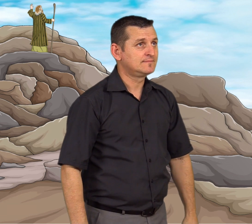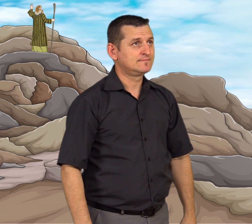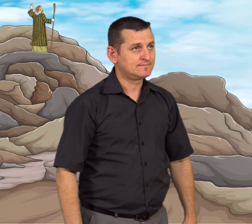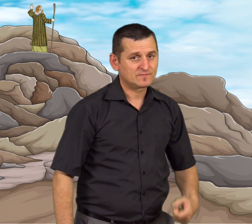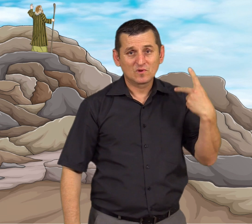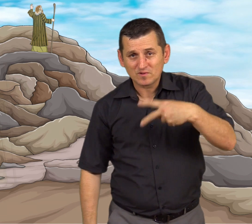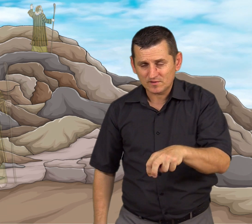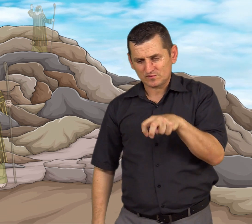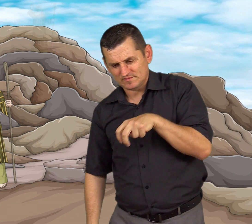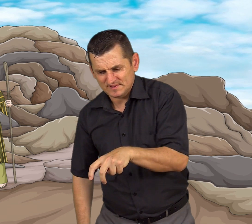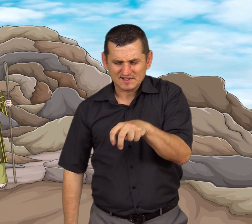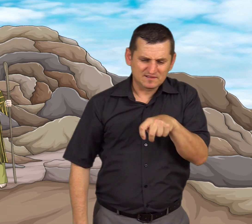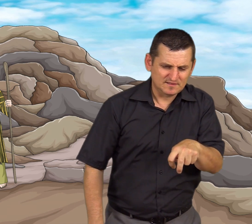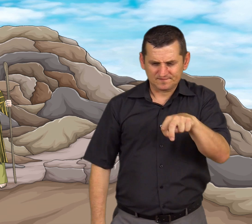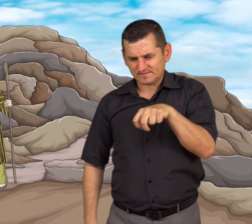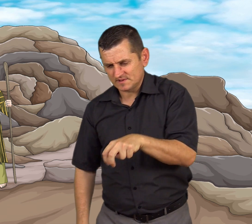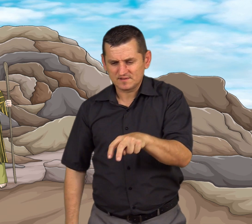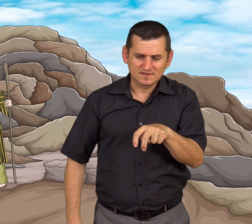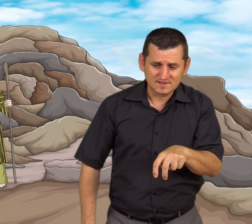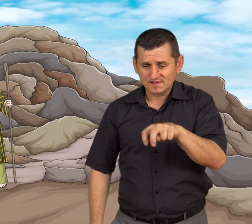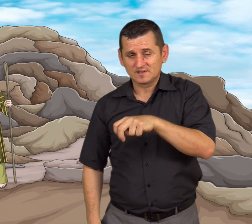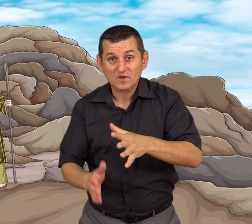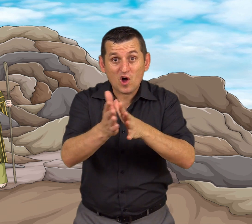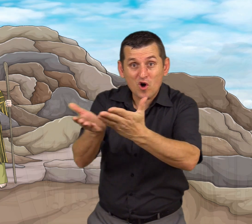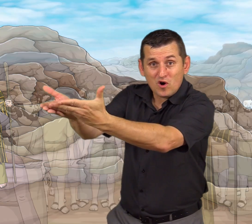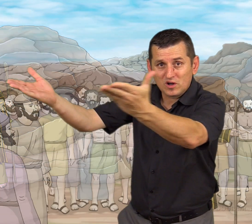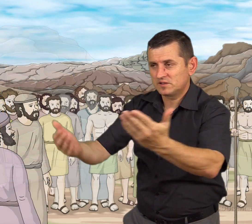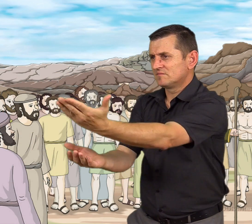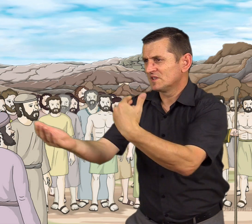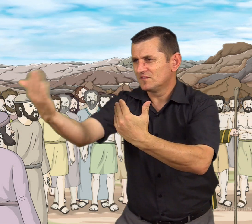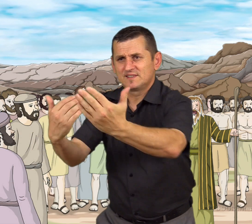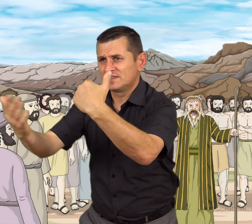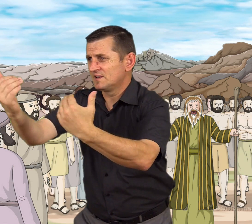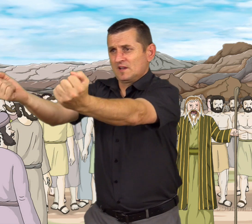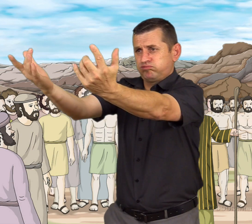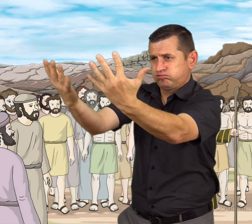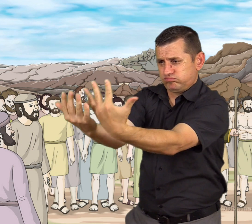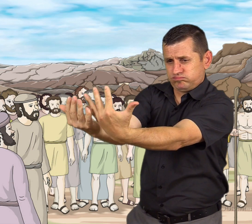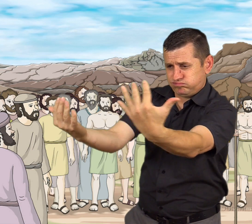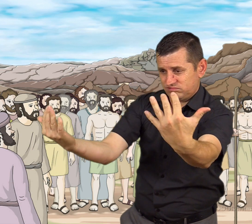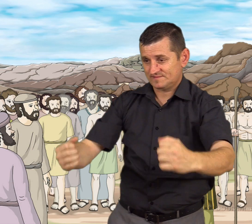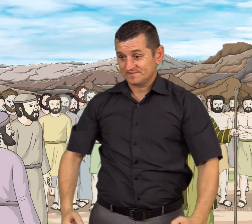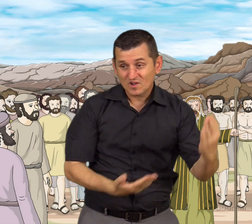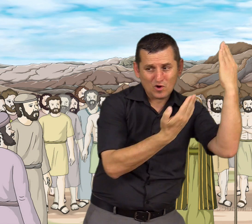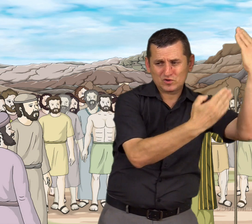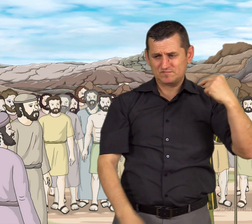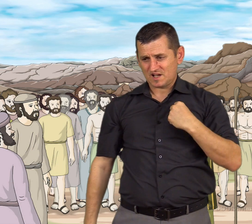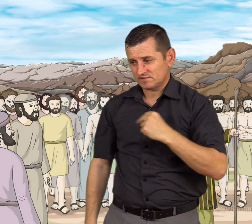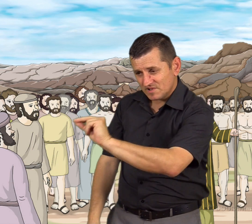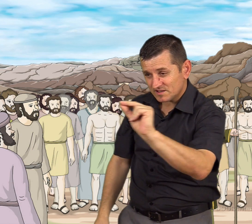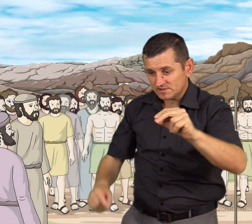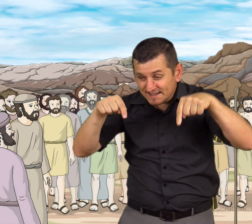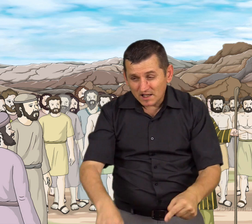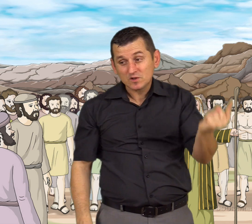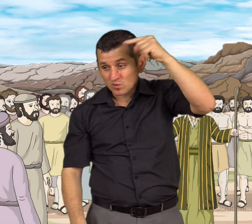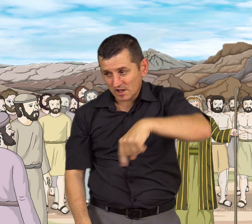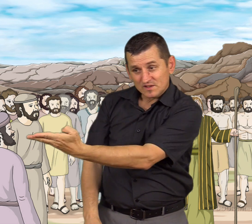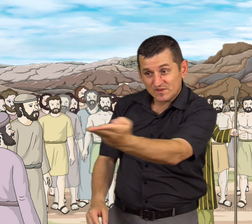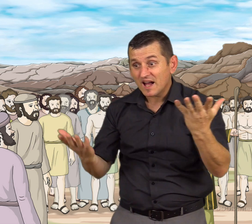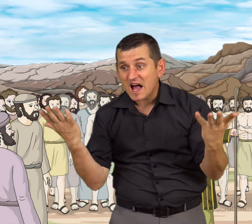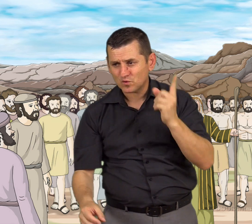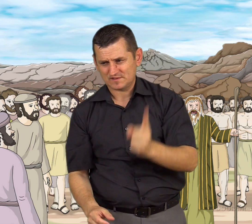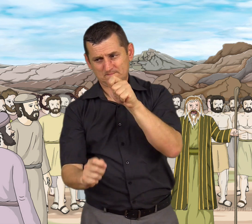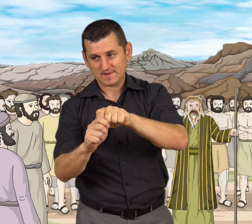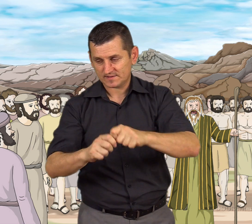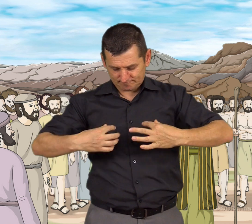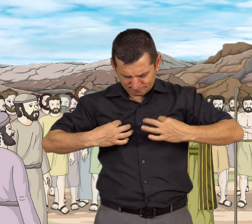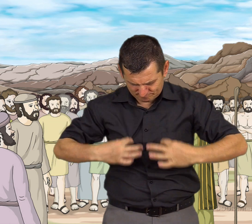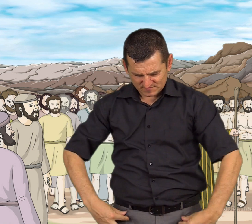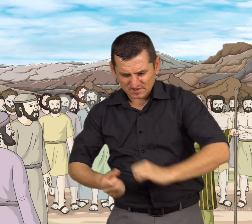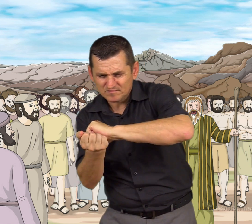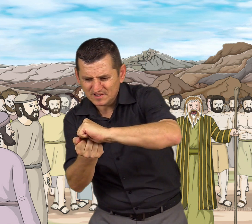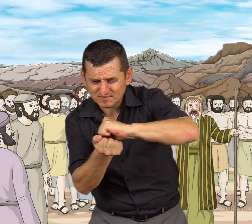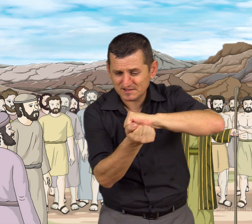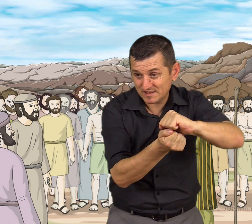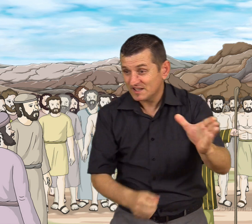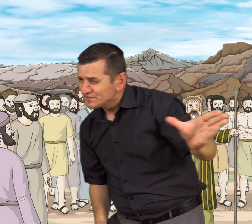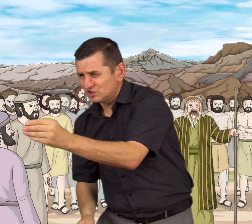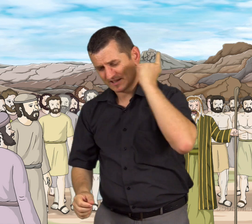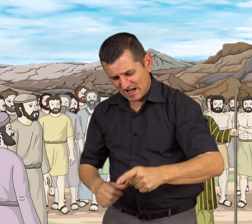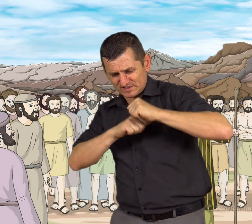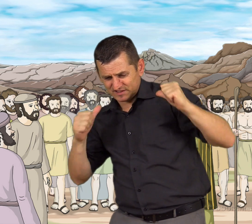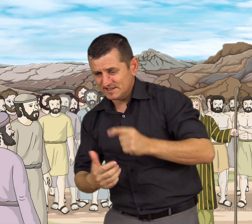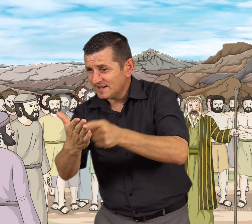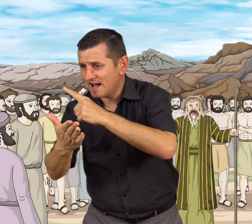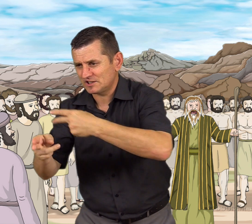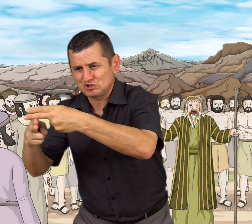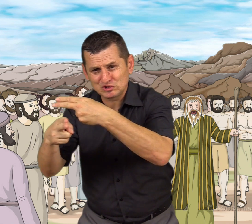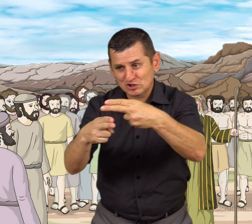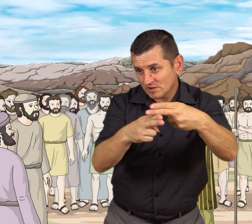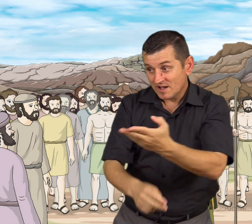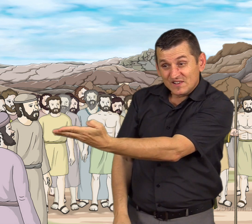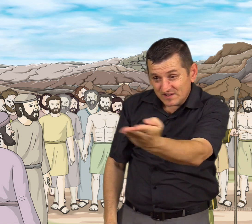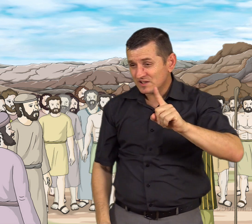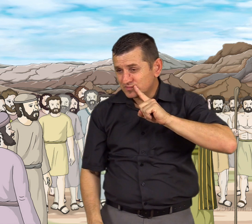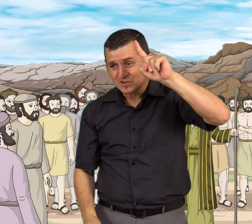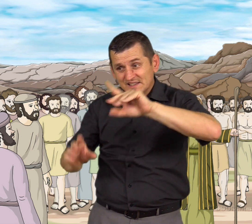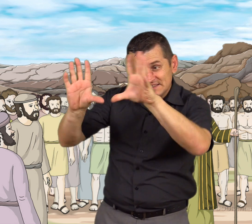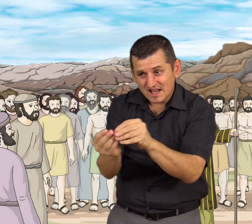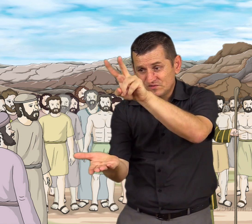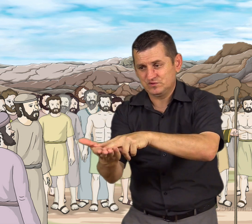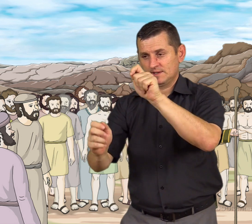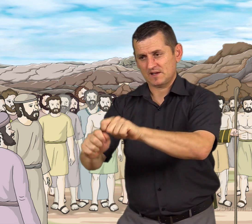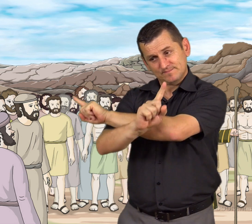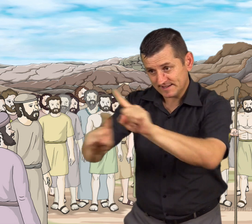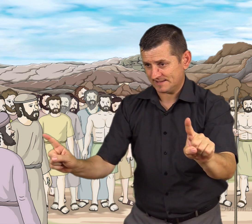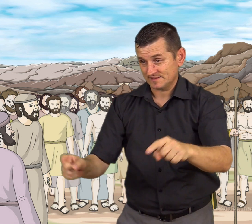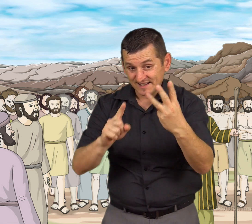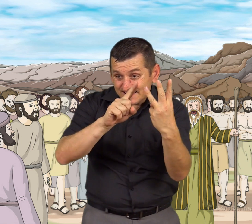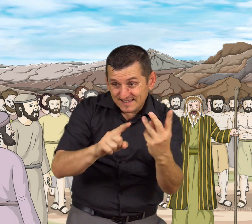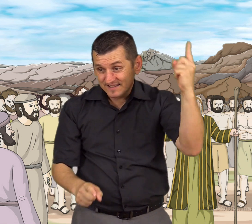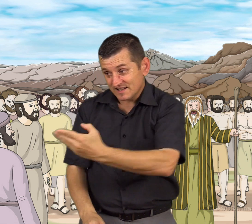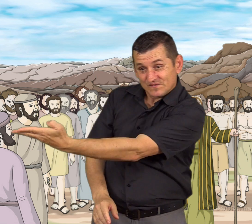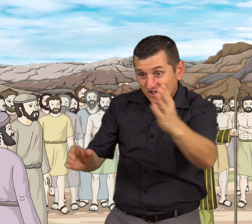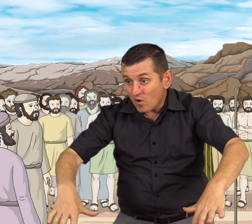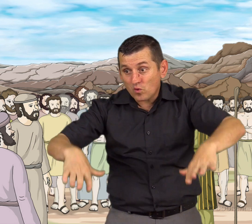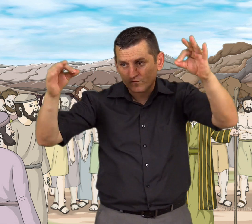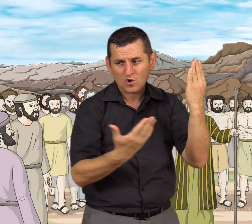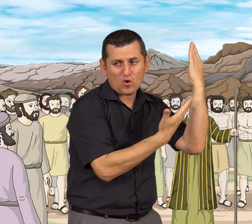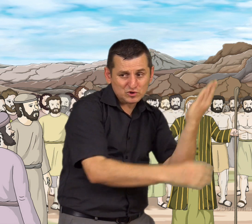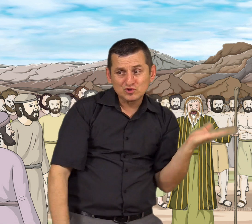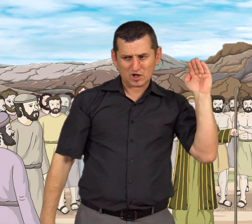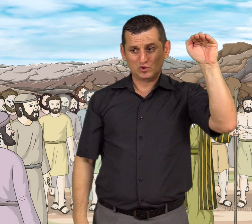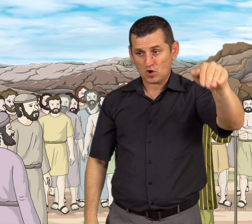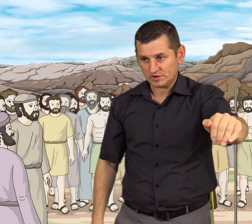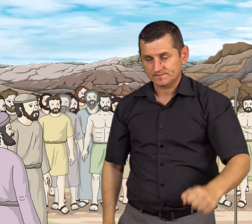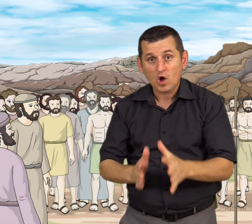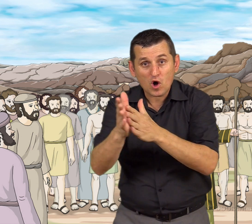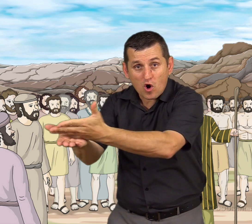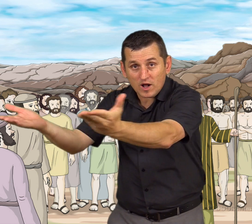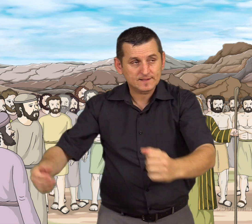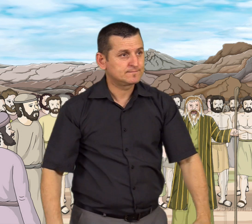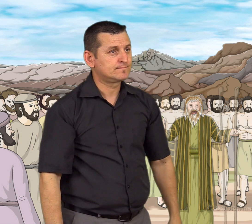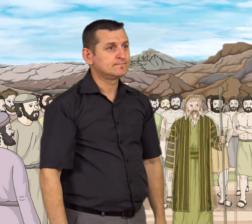When Moses came down from the mountain to the people, he consecrated them, and they washed their clothes.